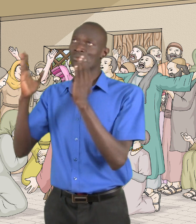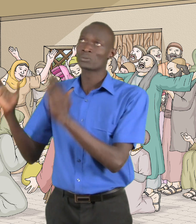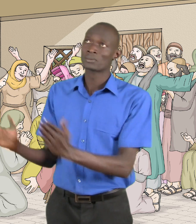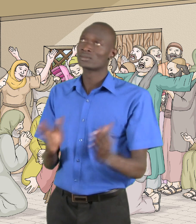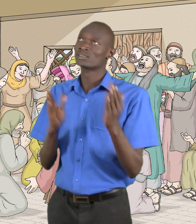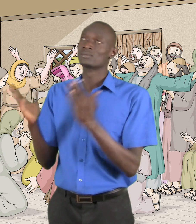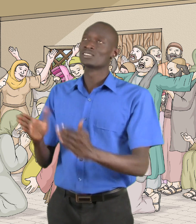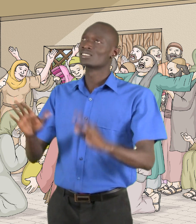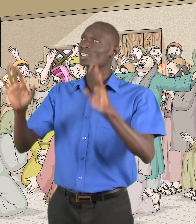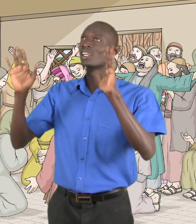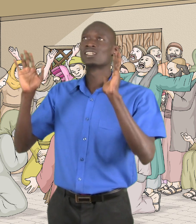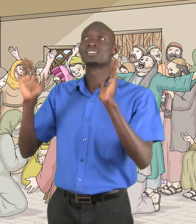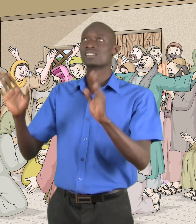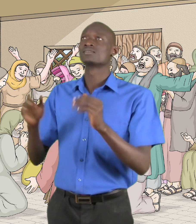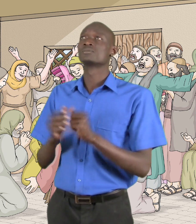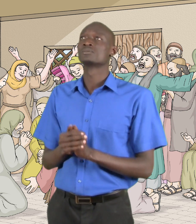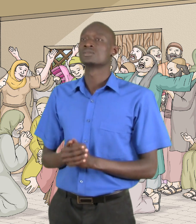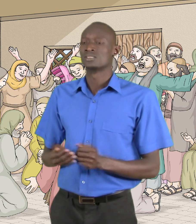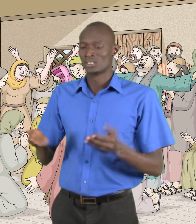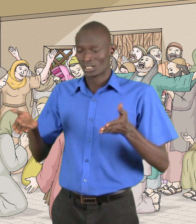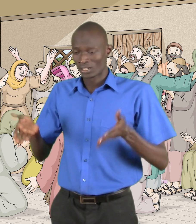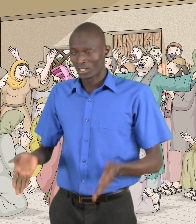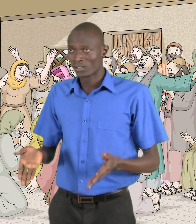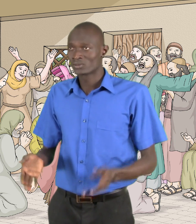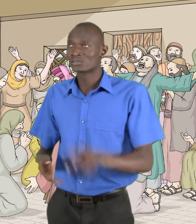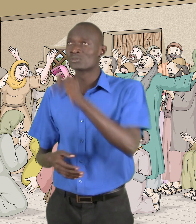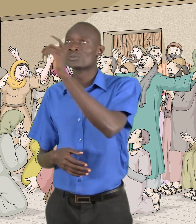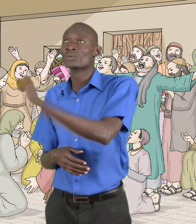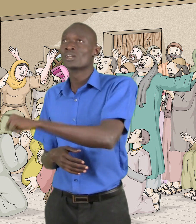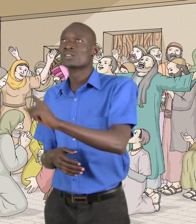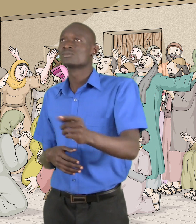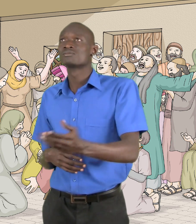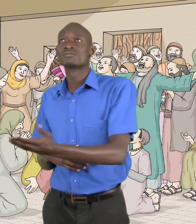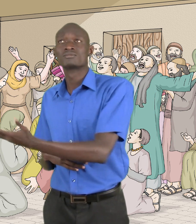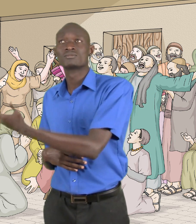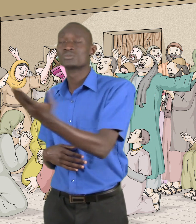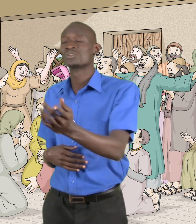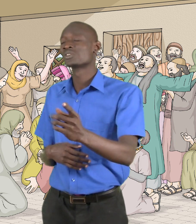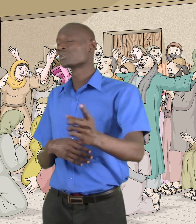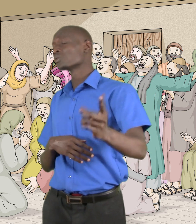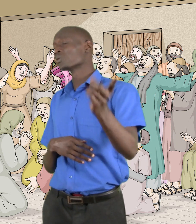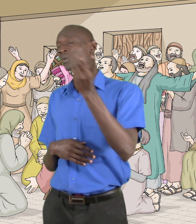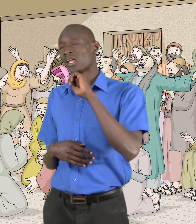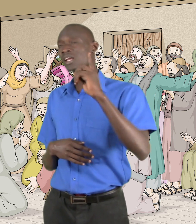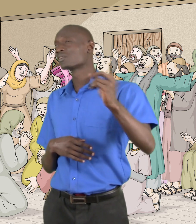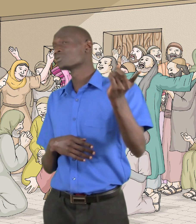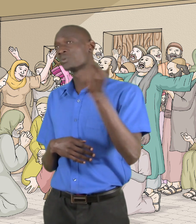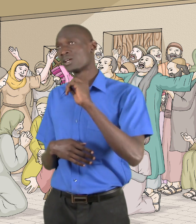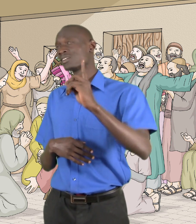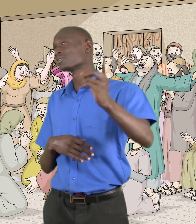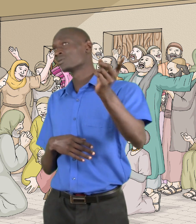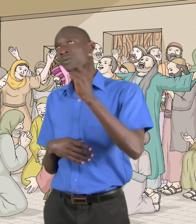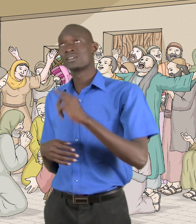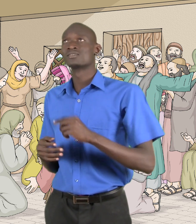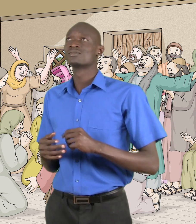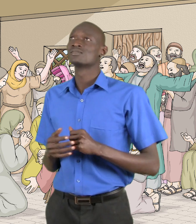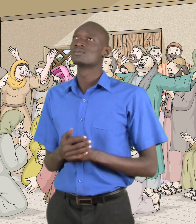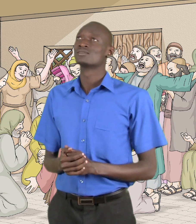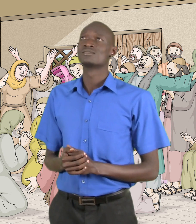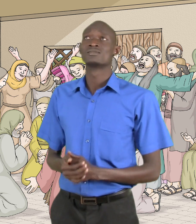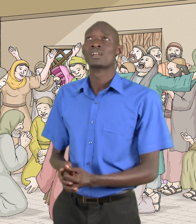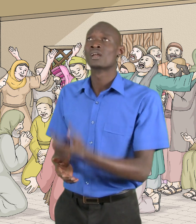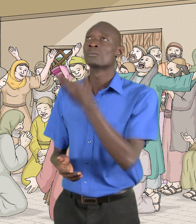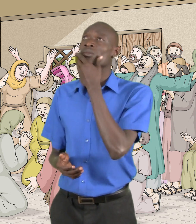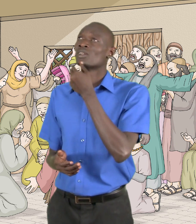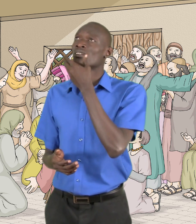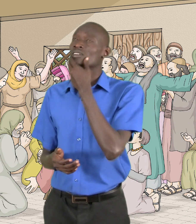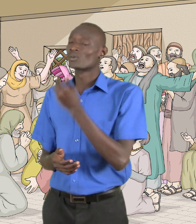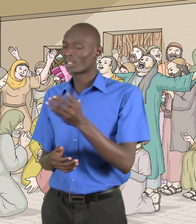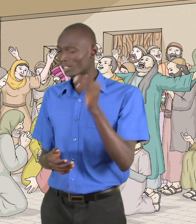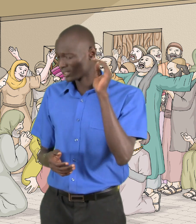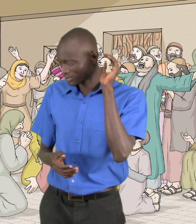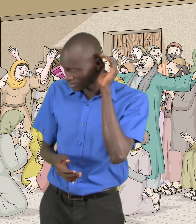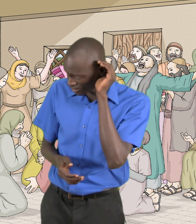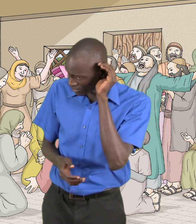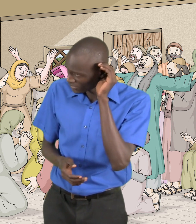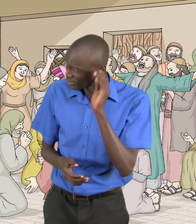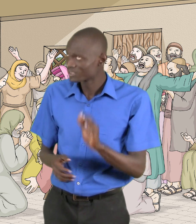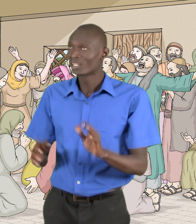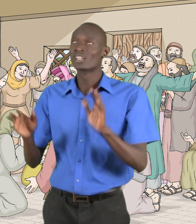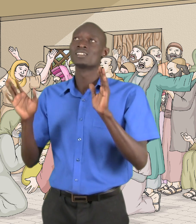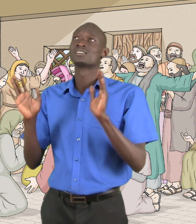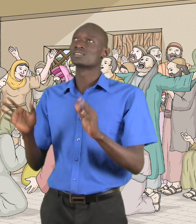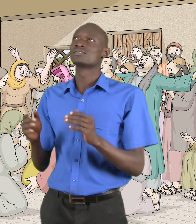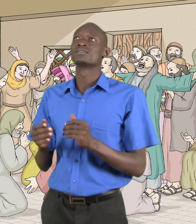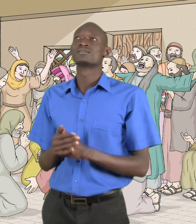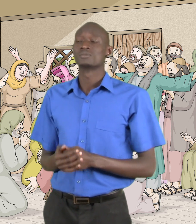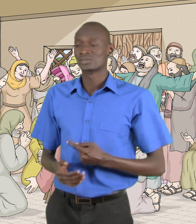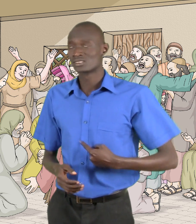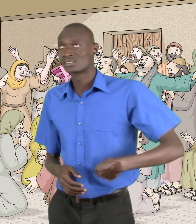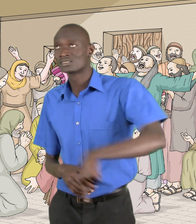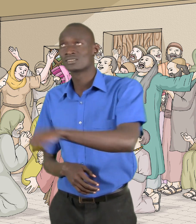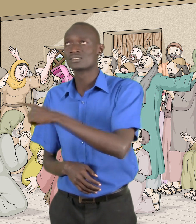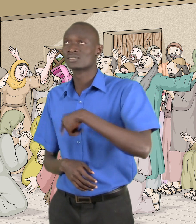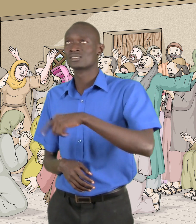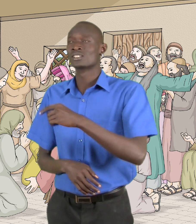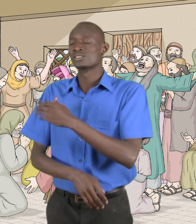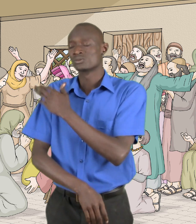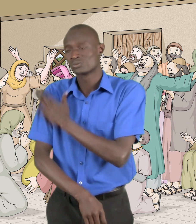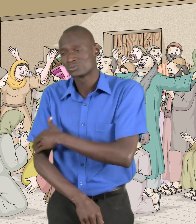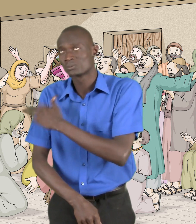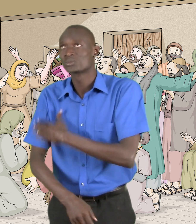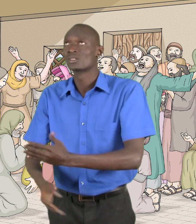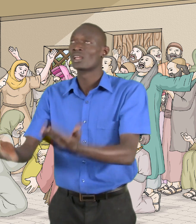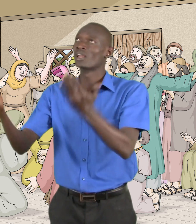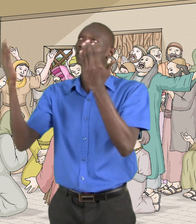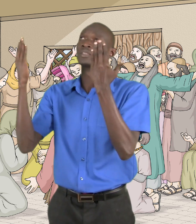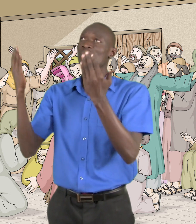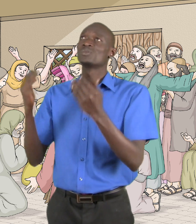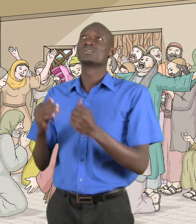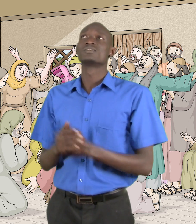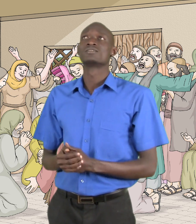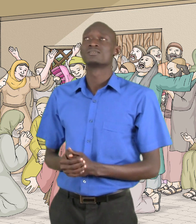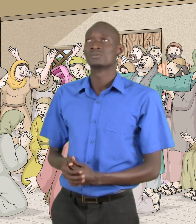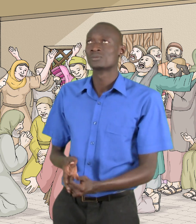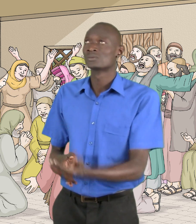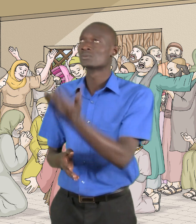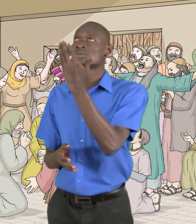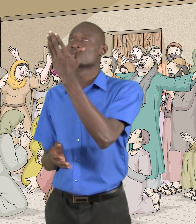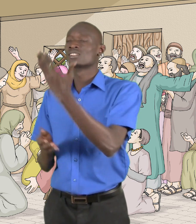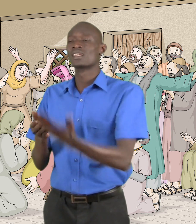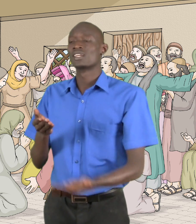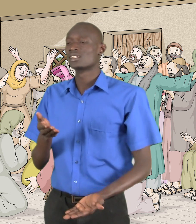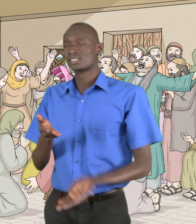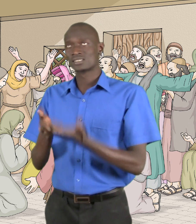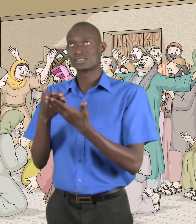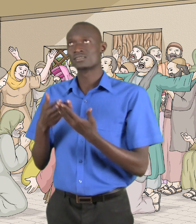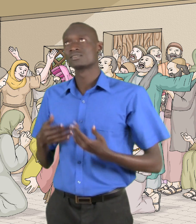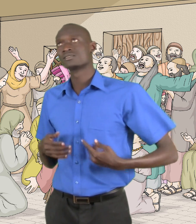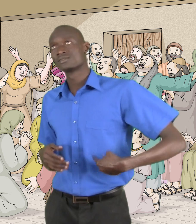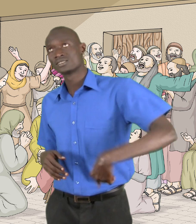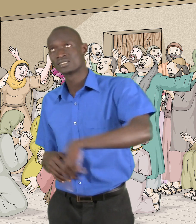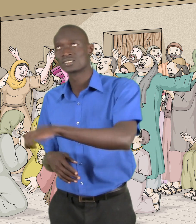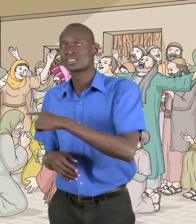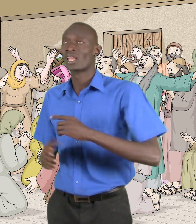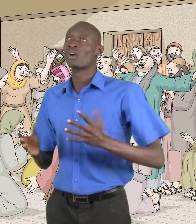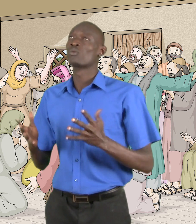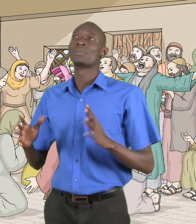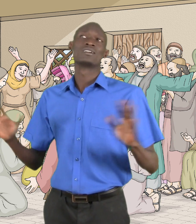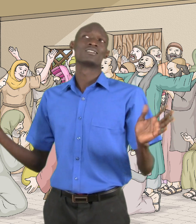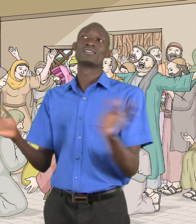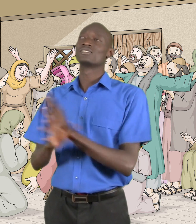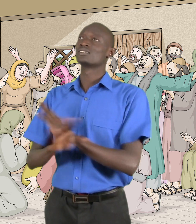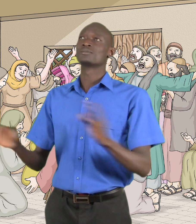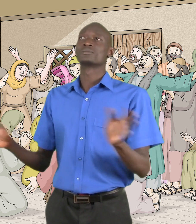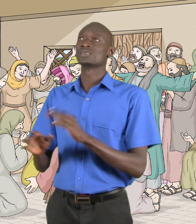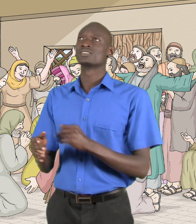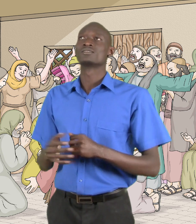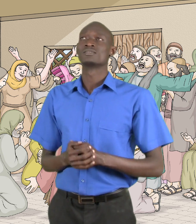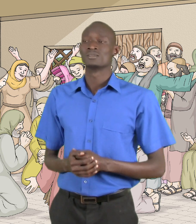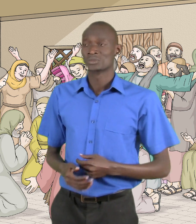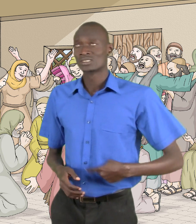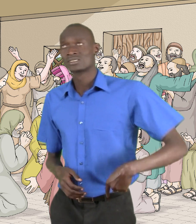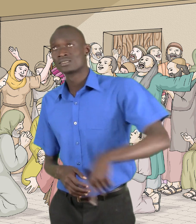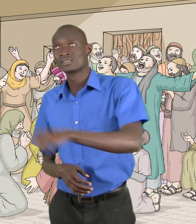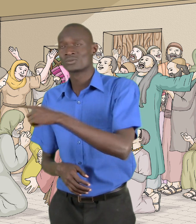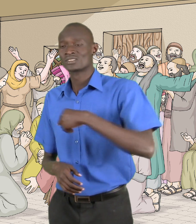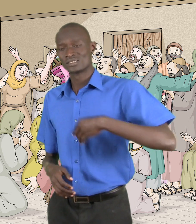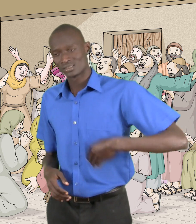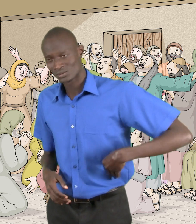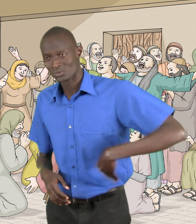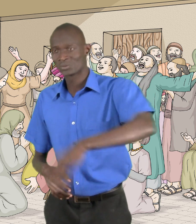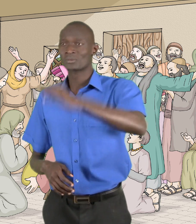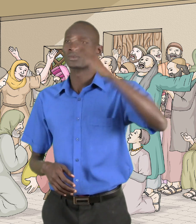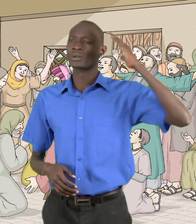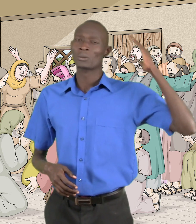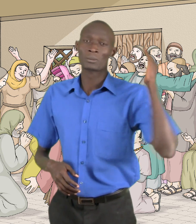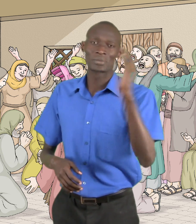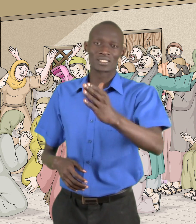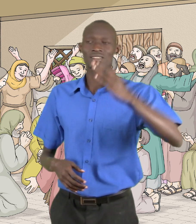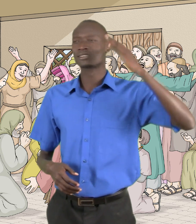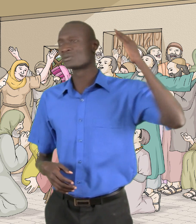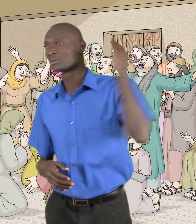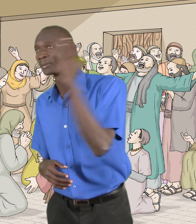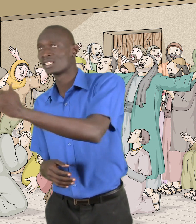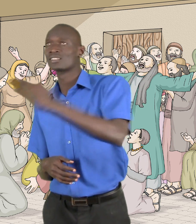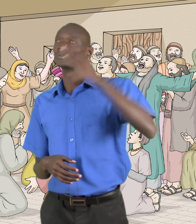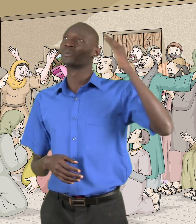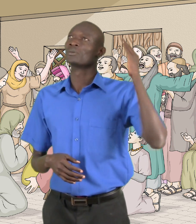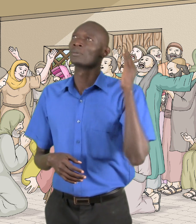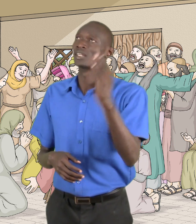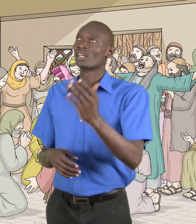They carried out what Your hand and will had decided beforehand would happen.